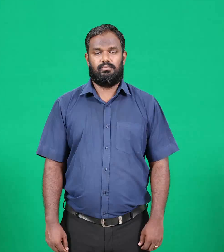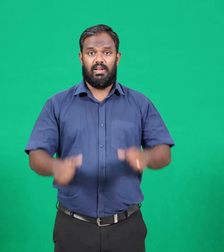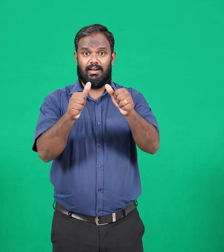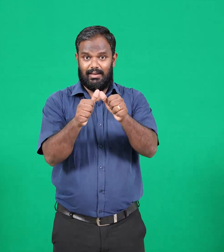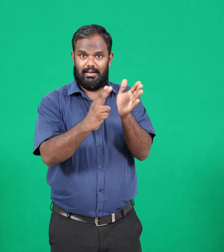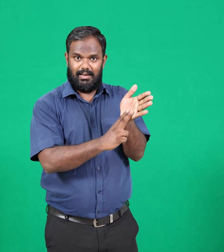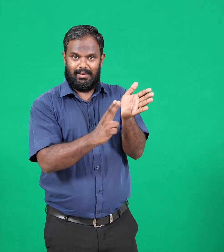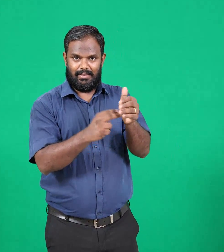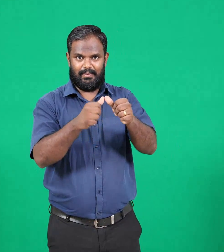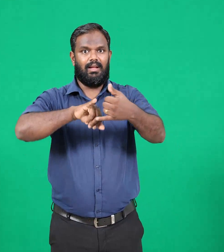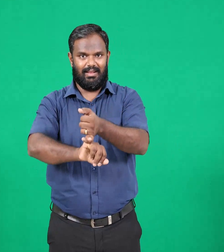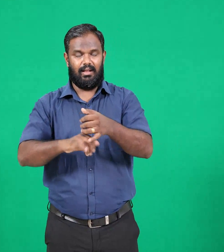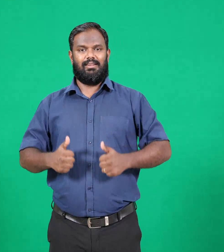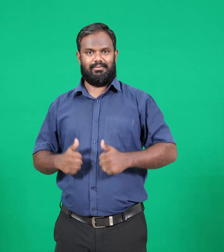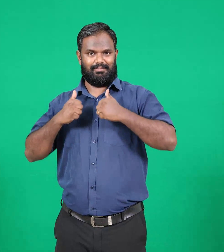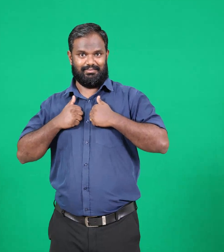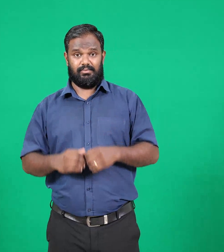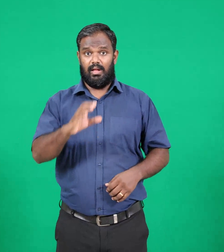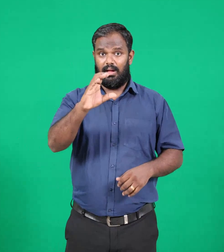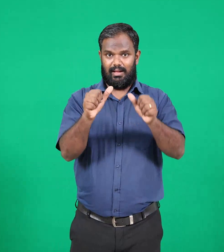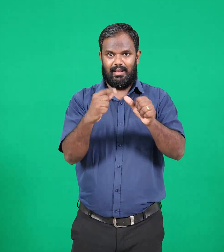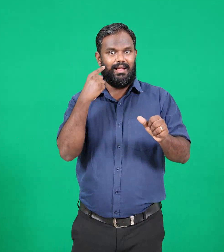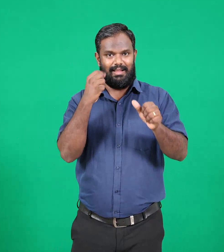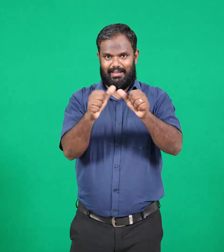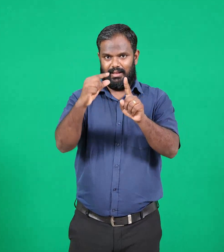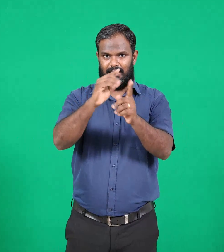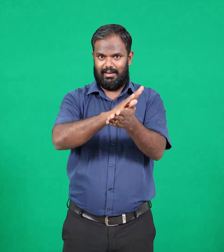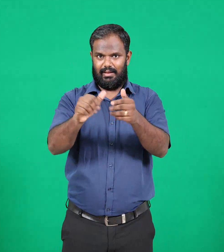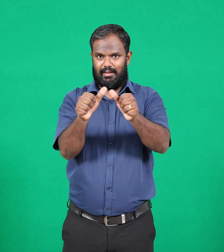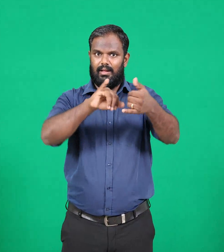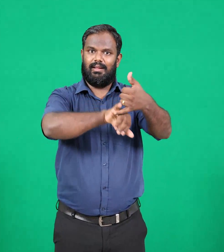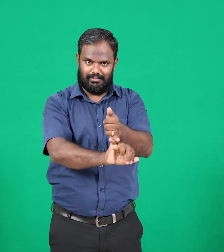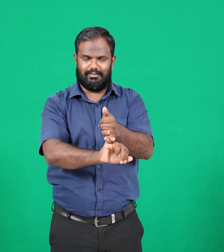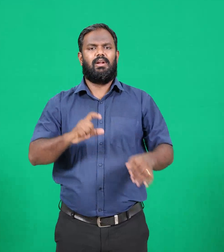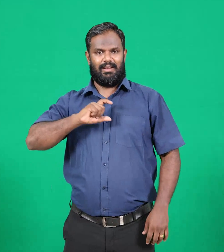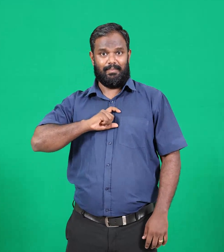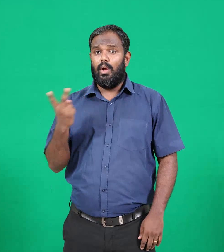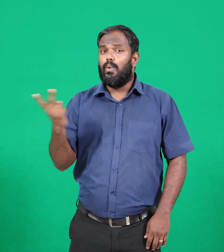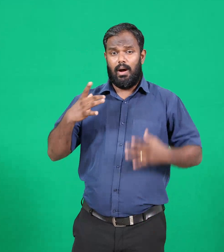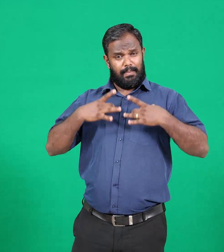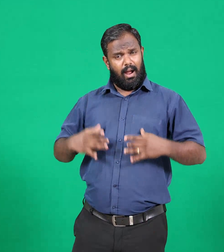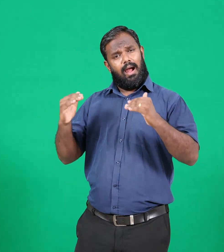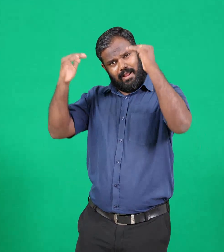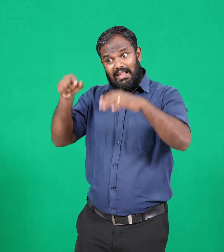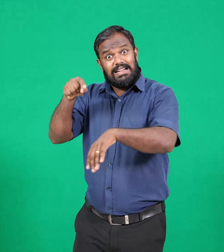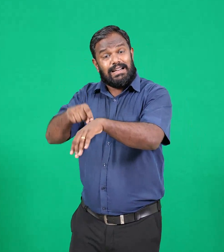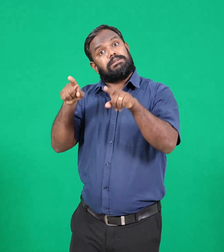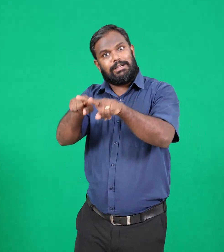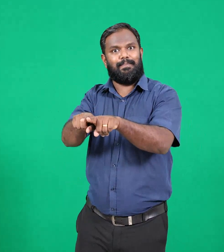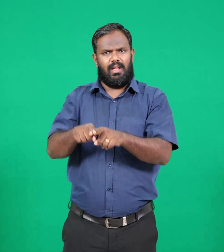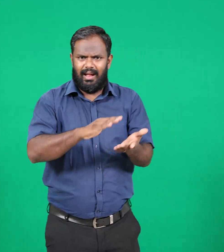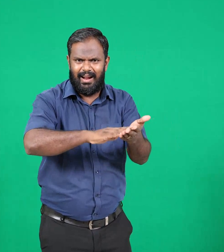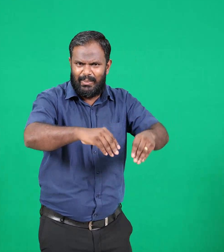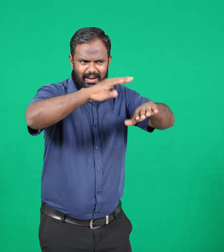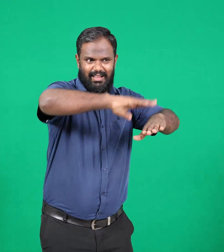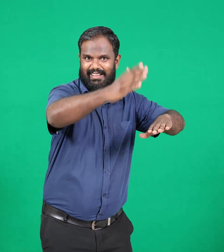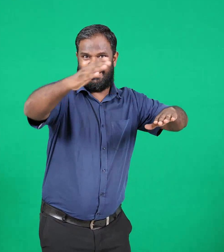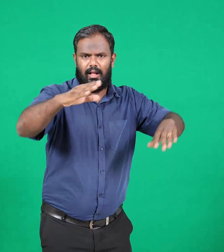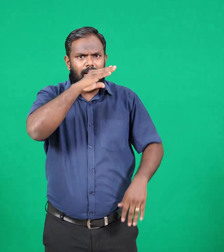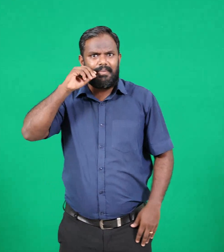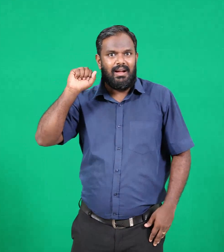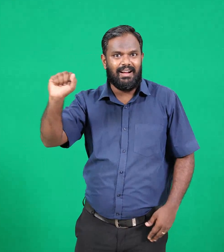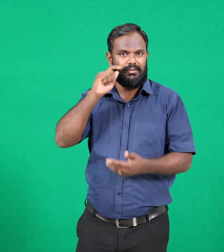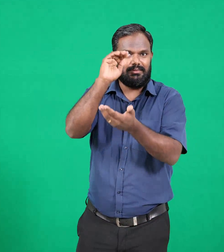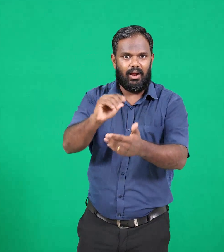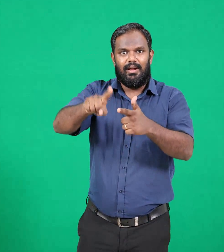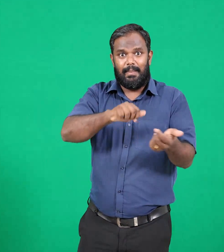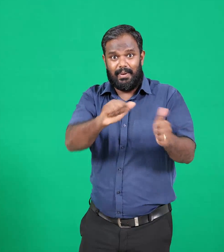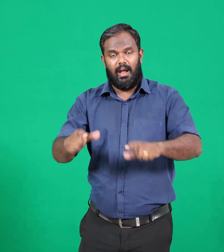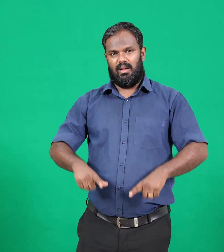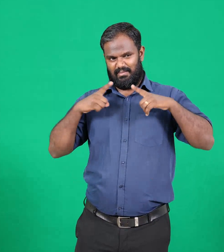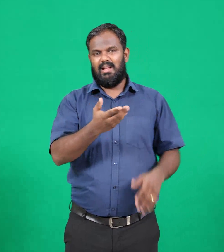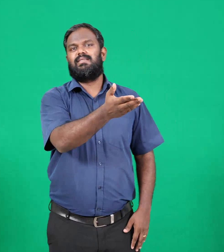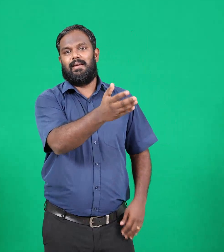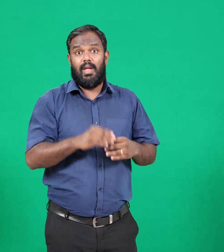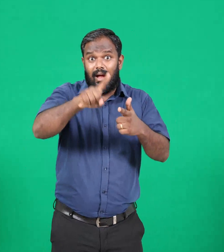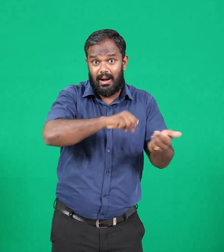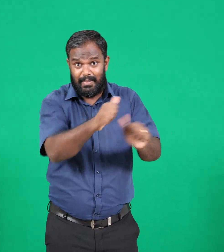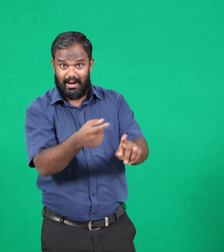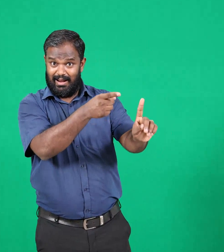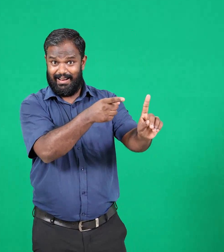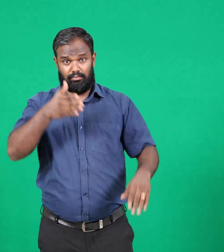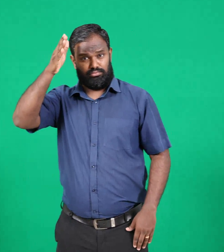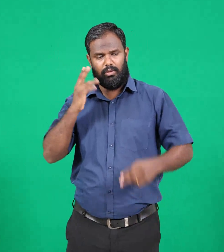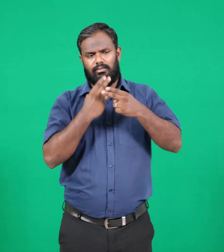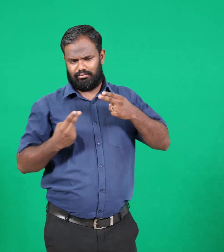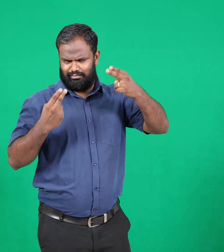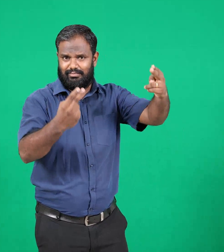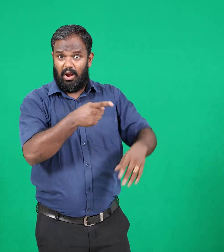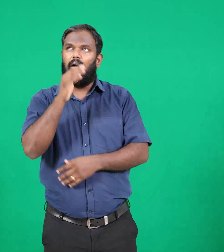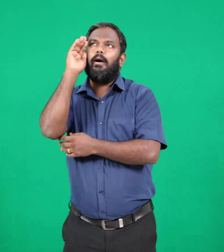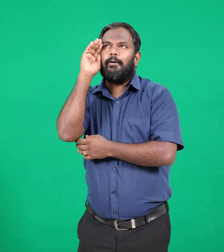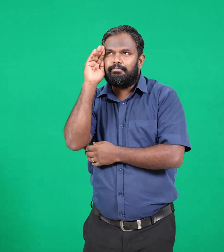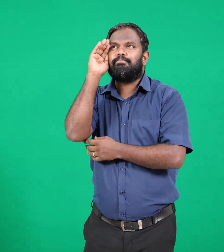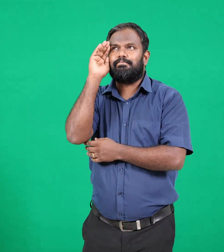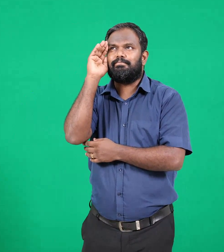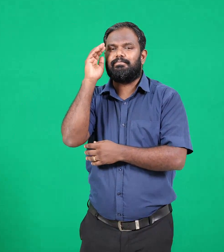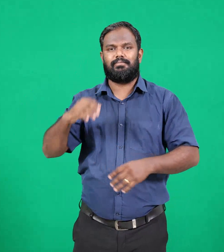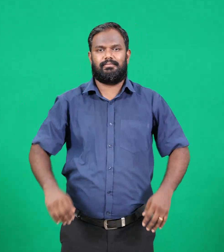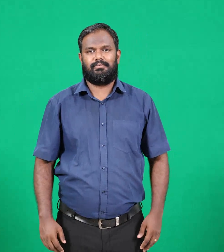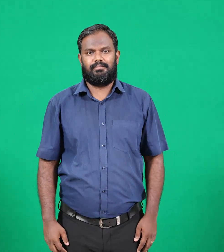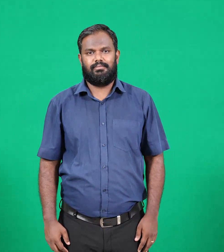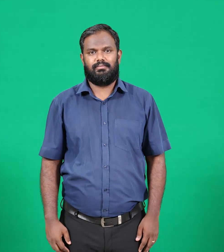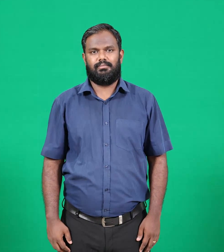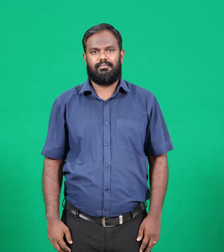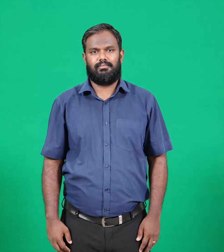during the high priesthood of Annas and Caiaphas, the word of God came to John son of Zechariah in the wilderness.